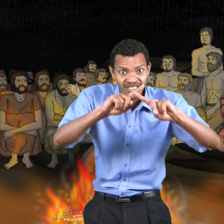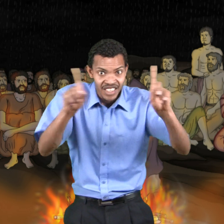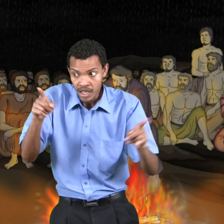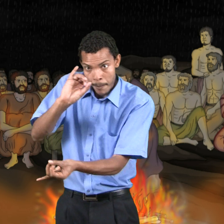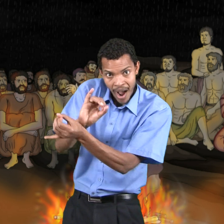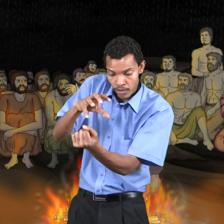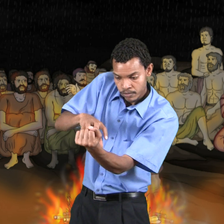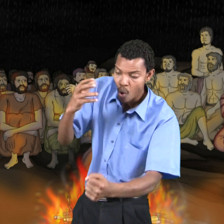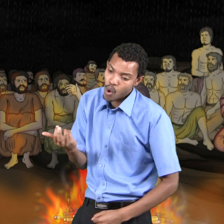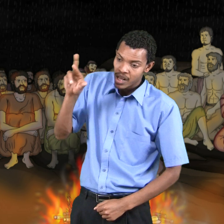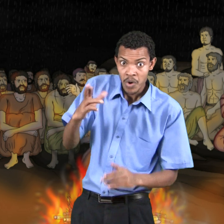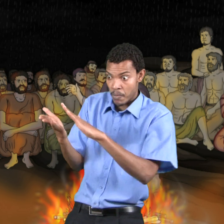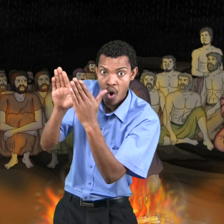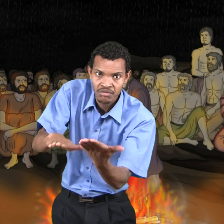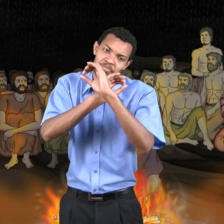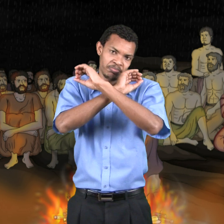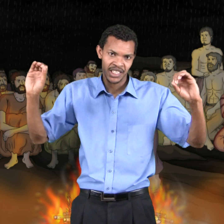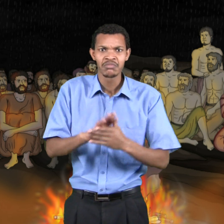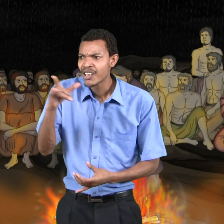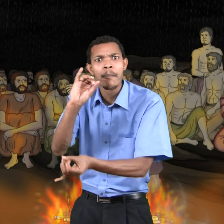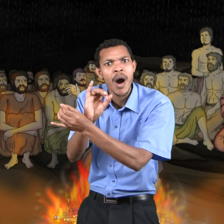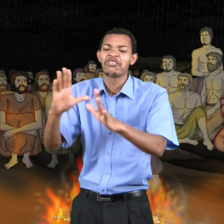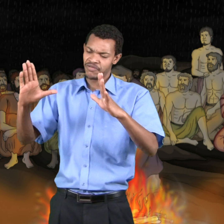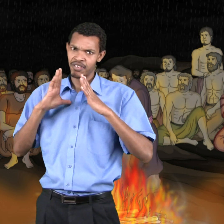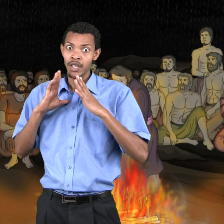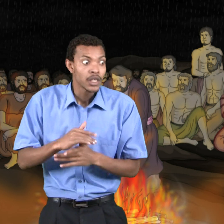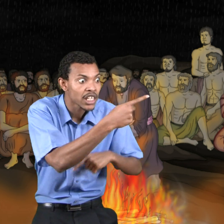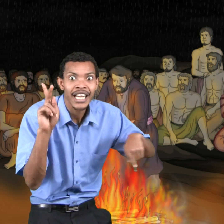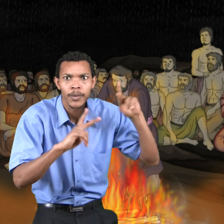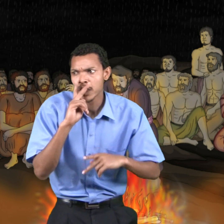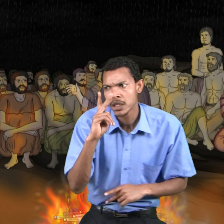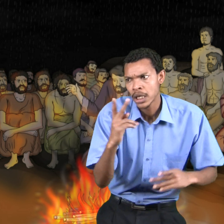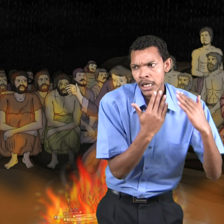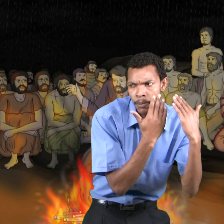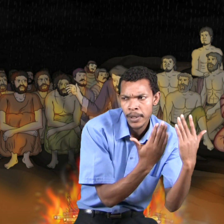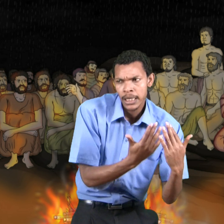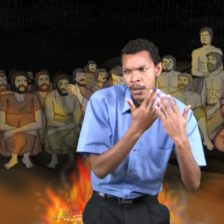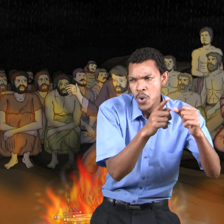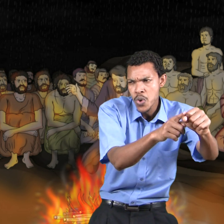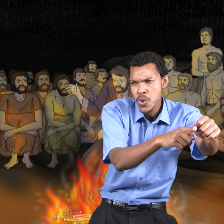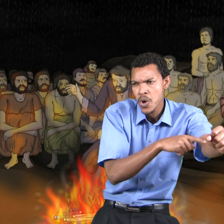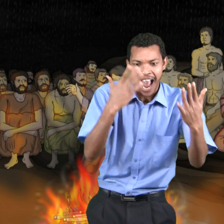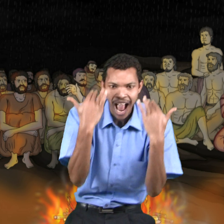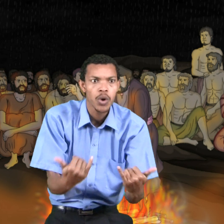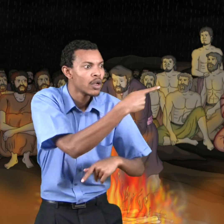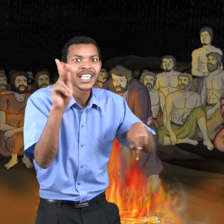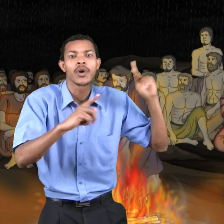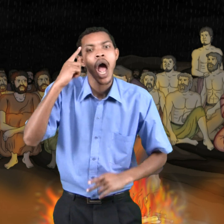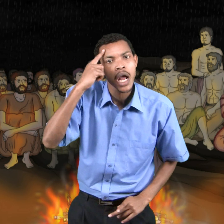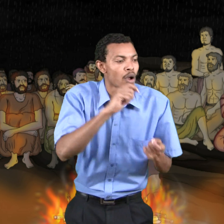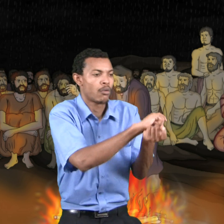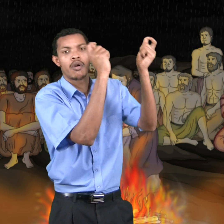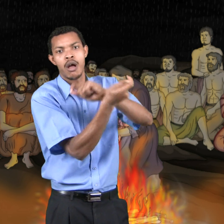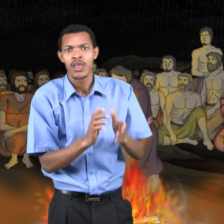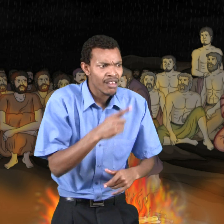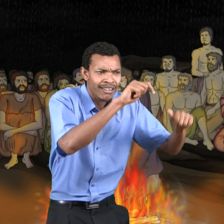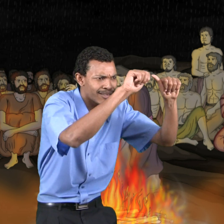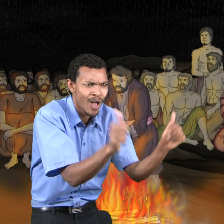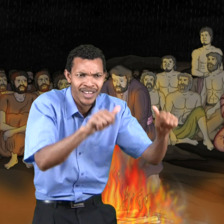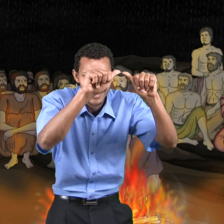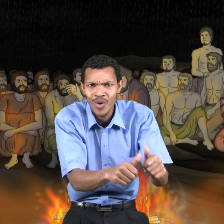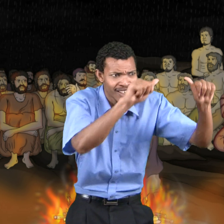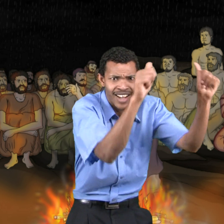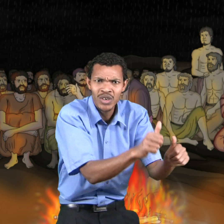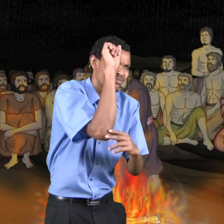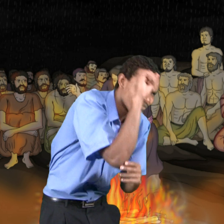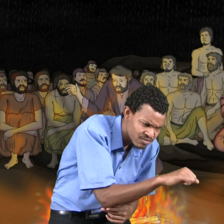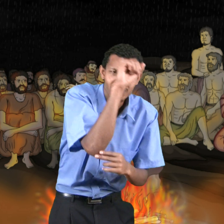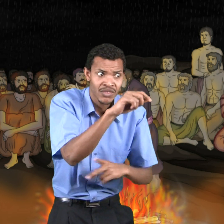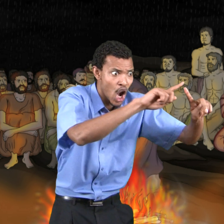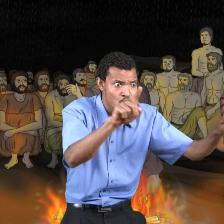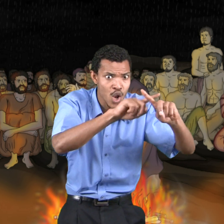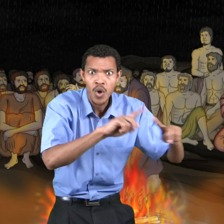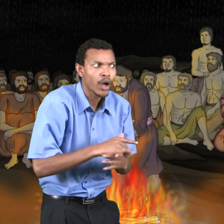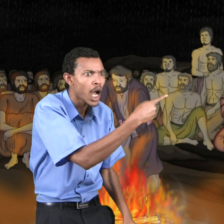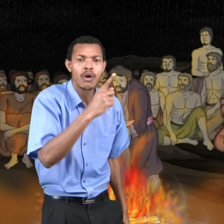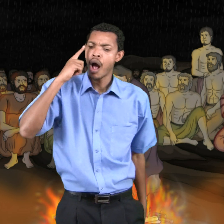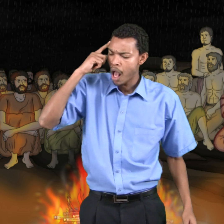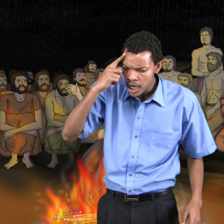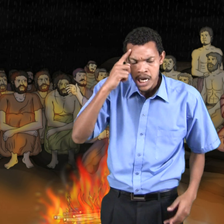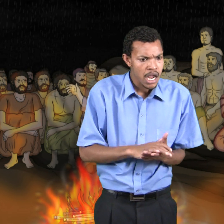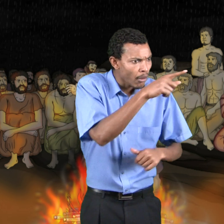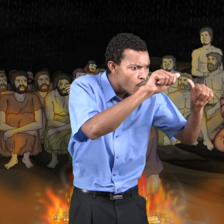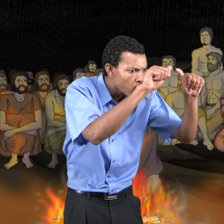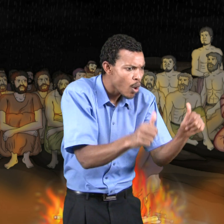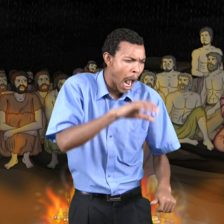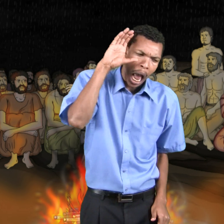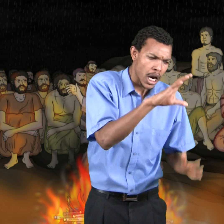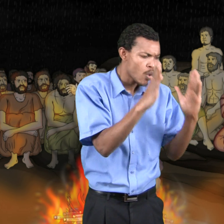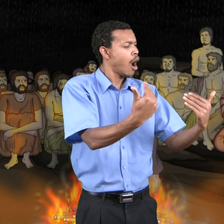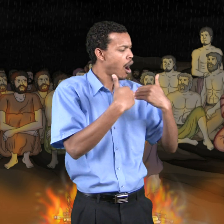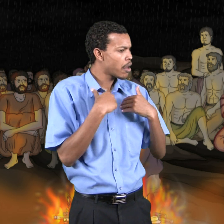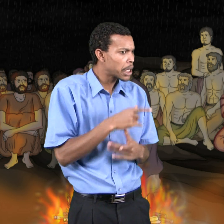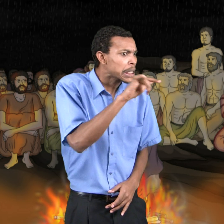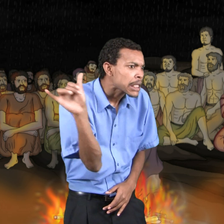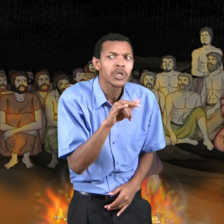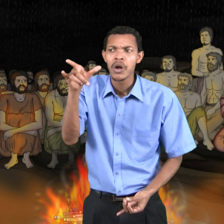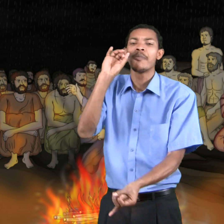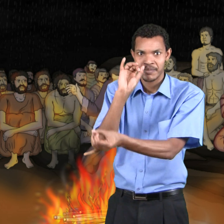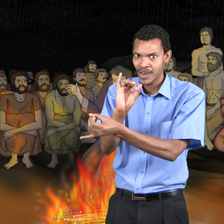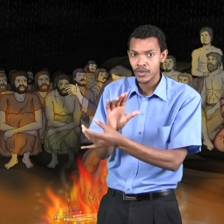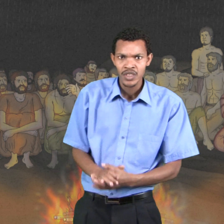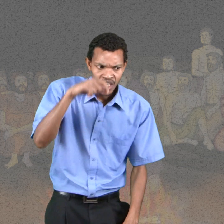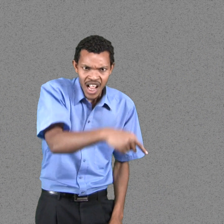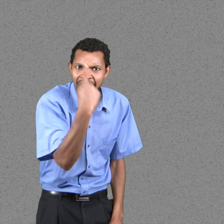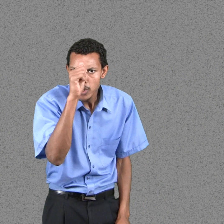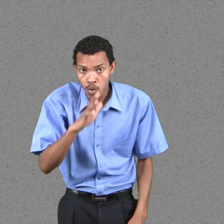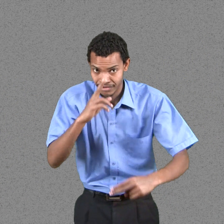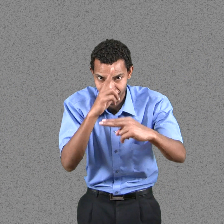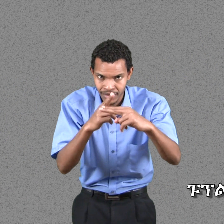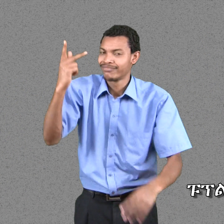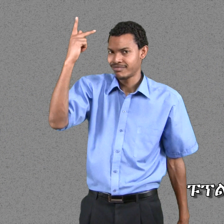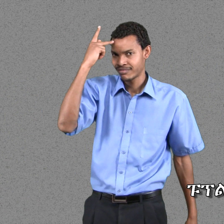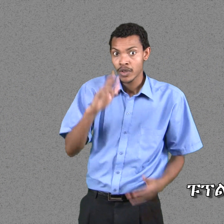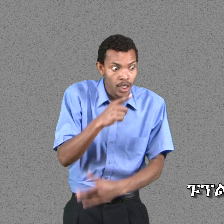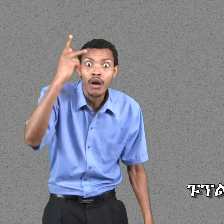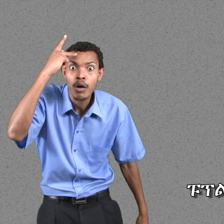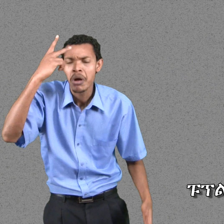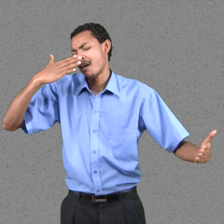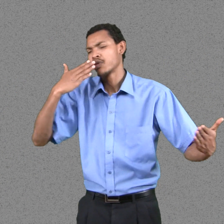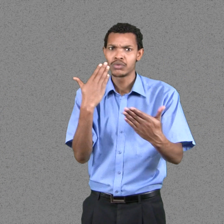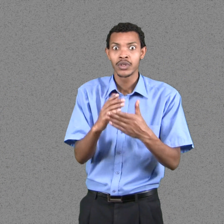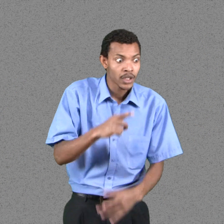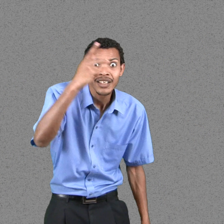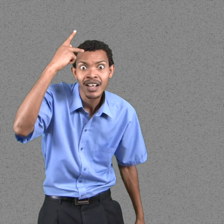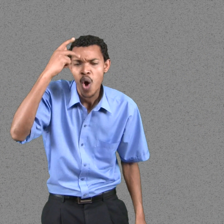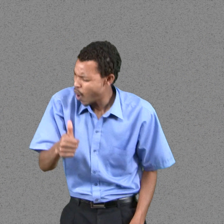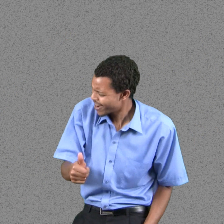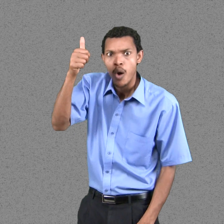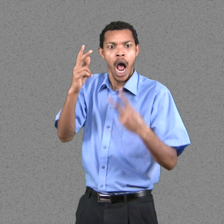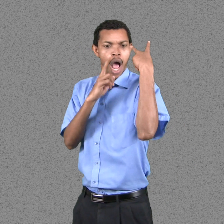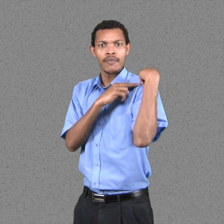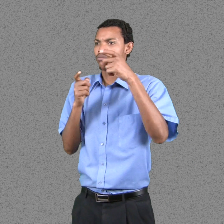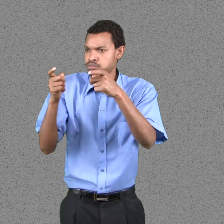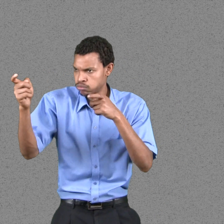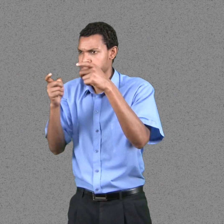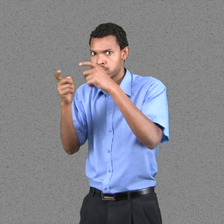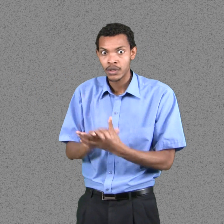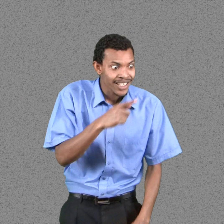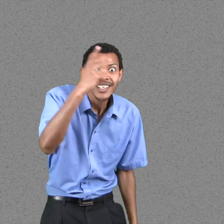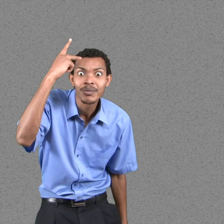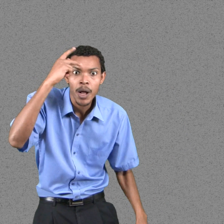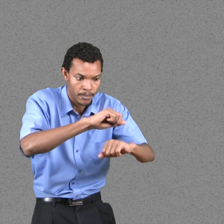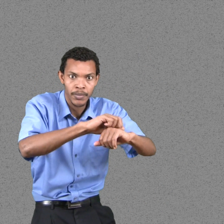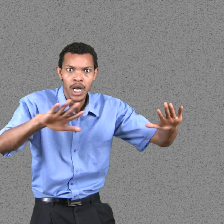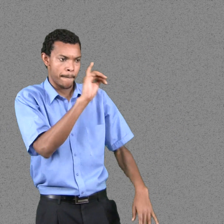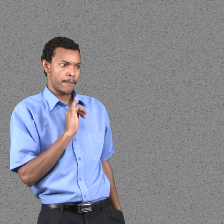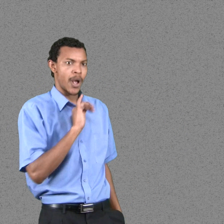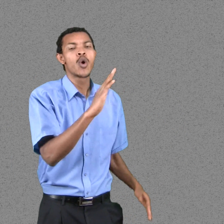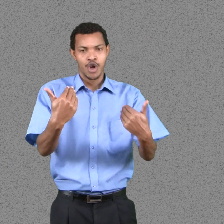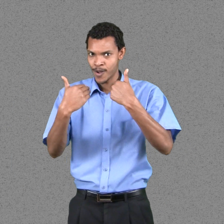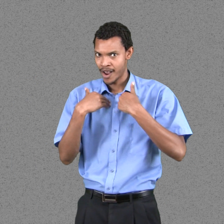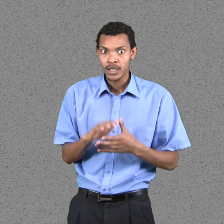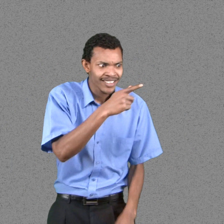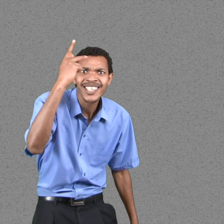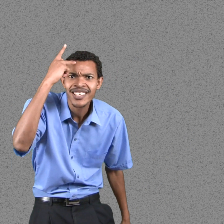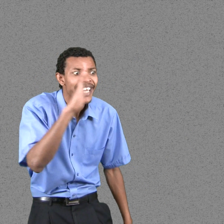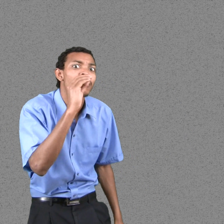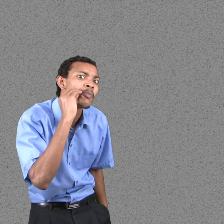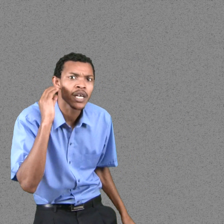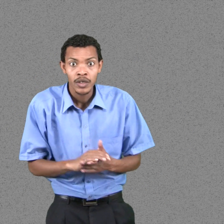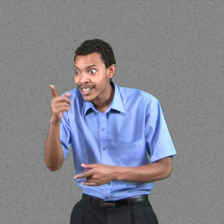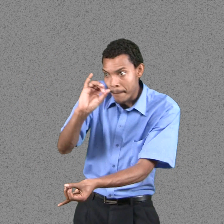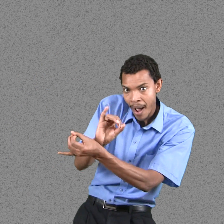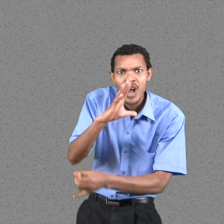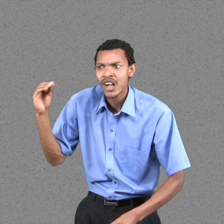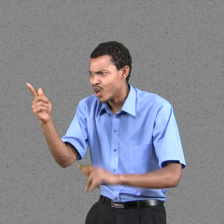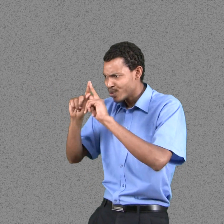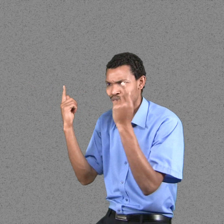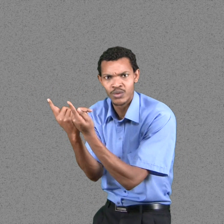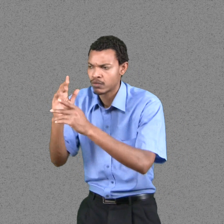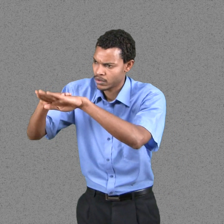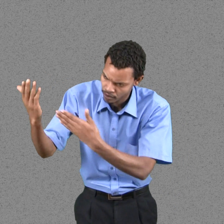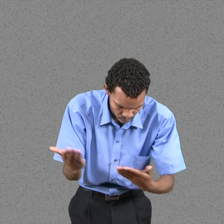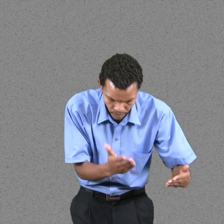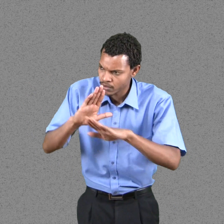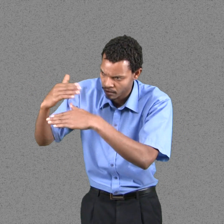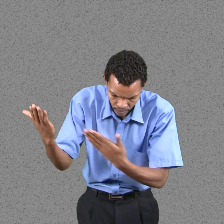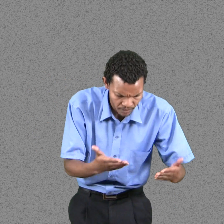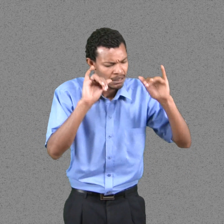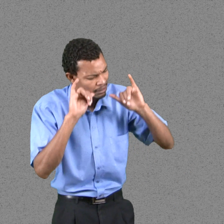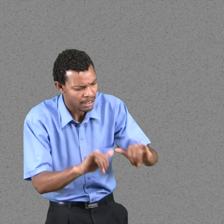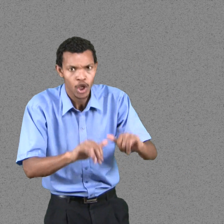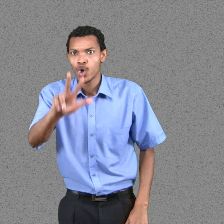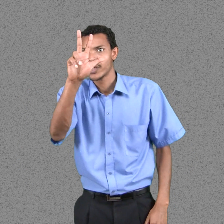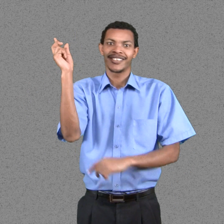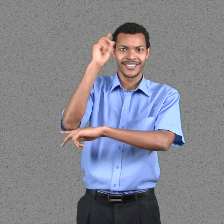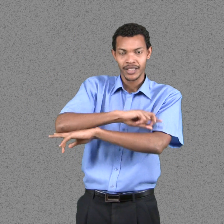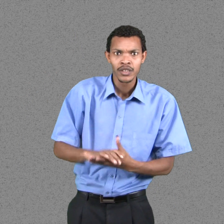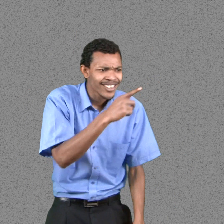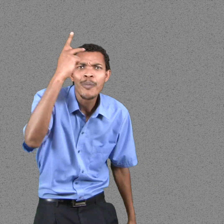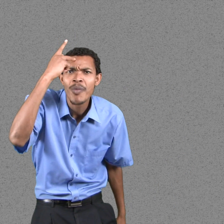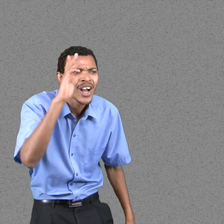But after waiting a long time and seeing nothing unusual happen to him, they changed their minds and said he was a god. Nearby stood an estate belonging to Publius, the chief official of the island.